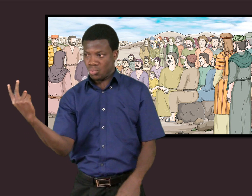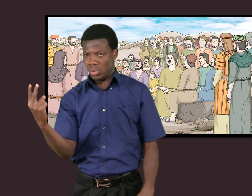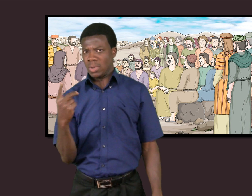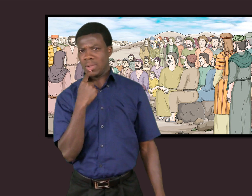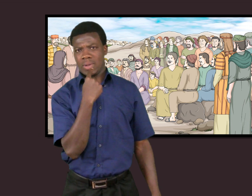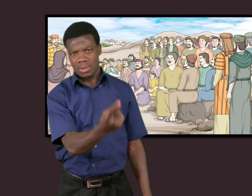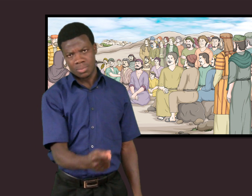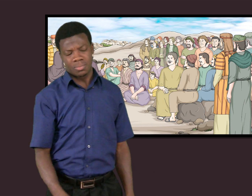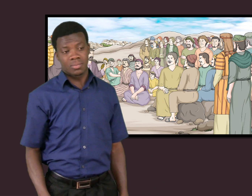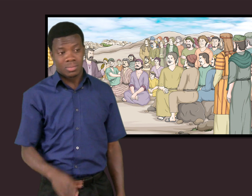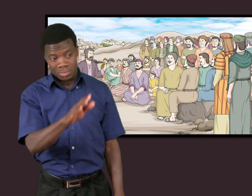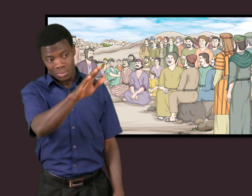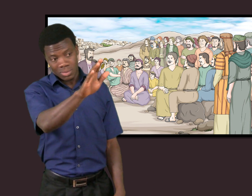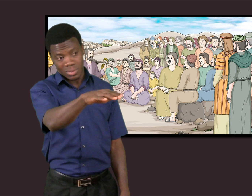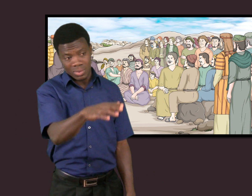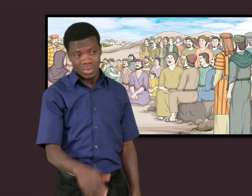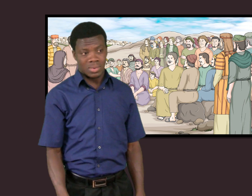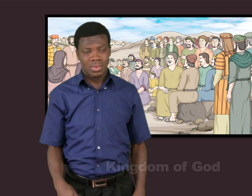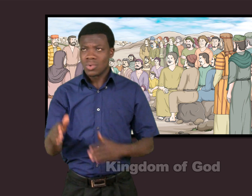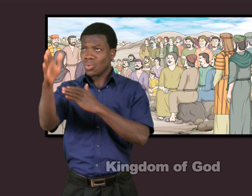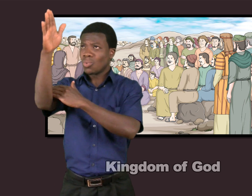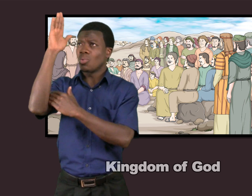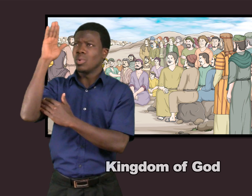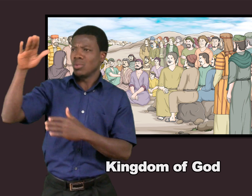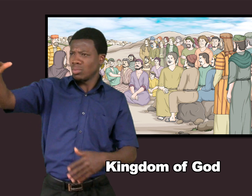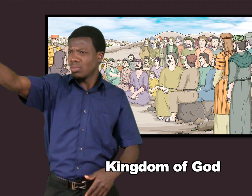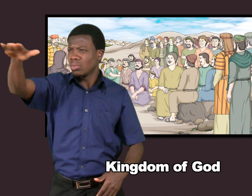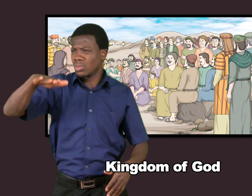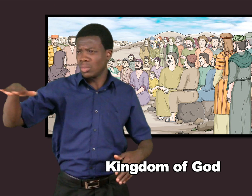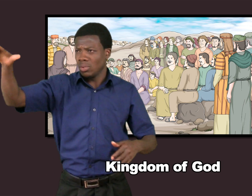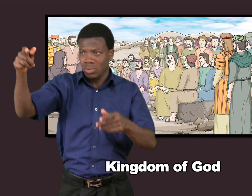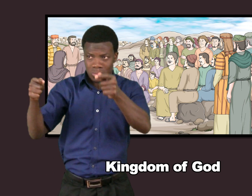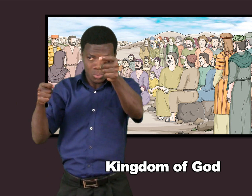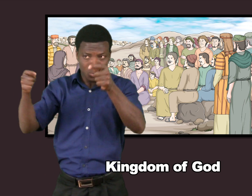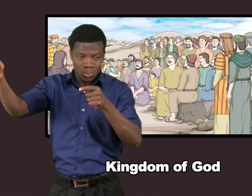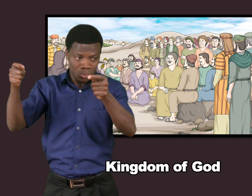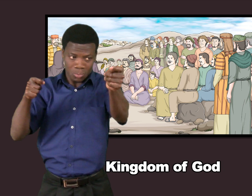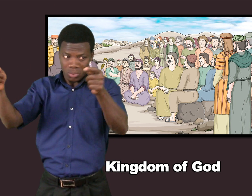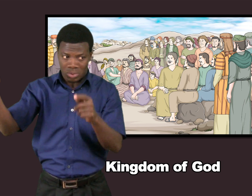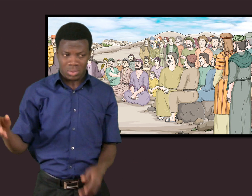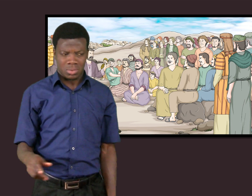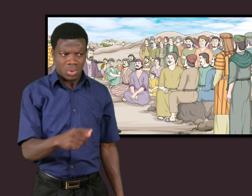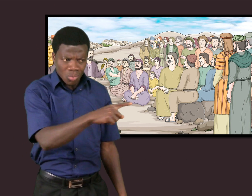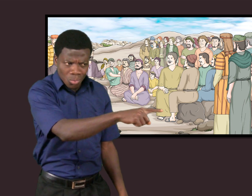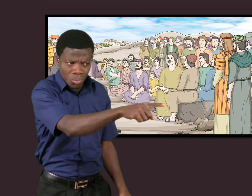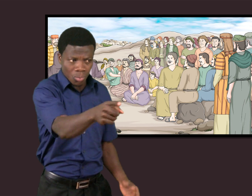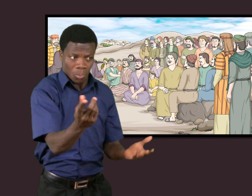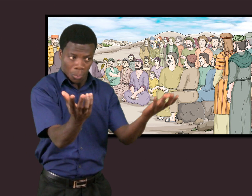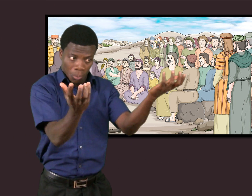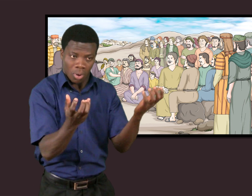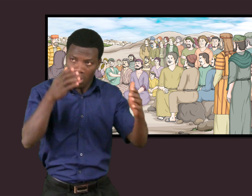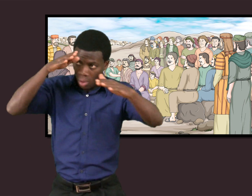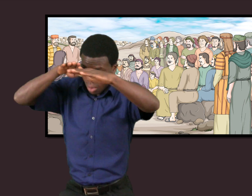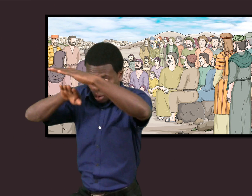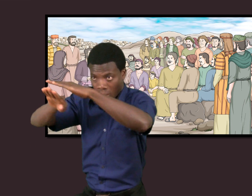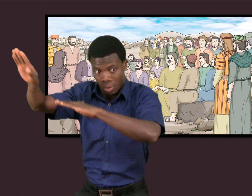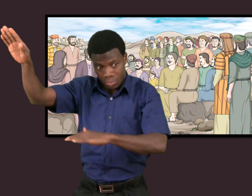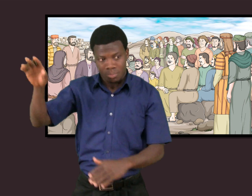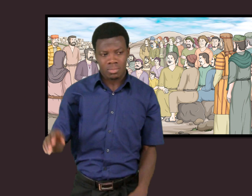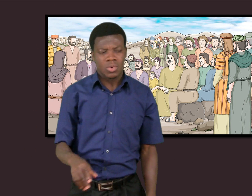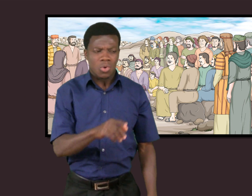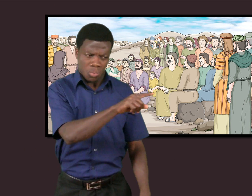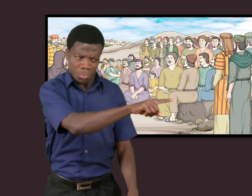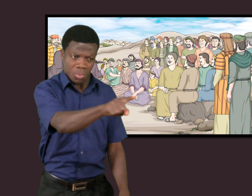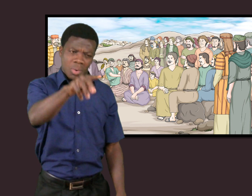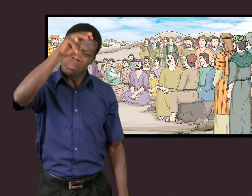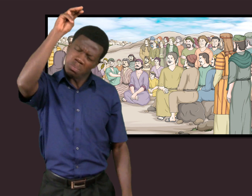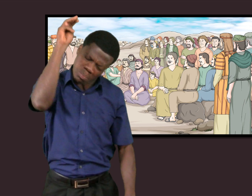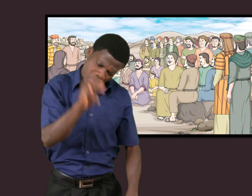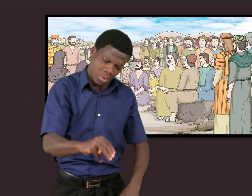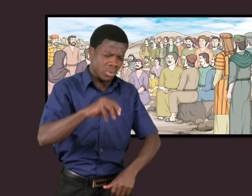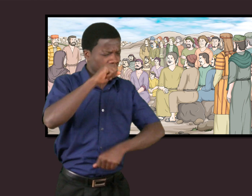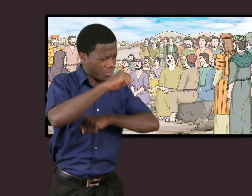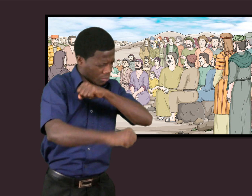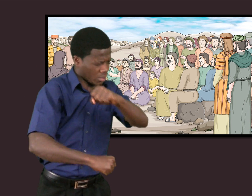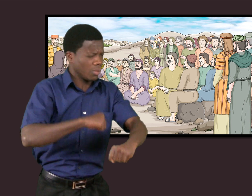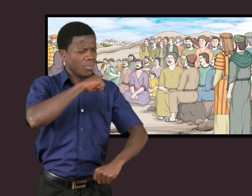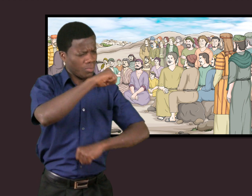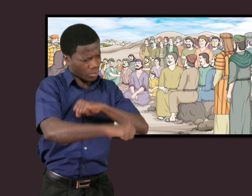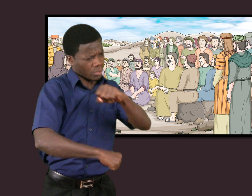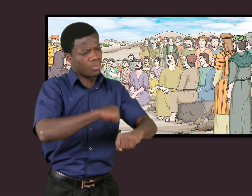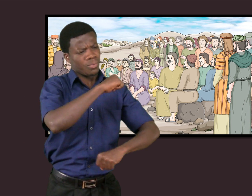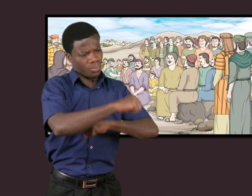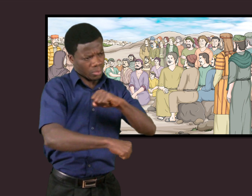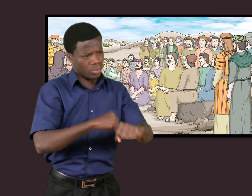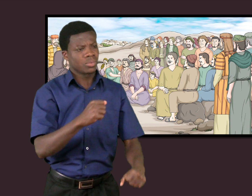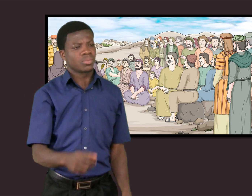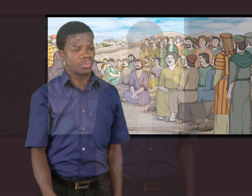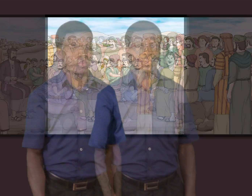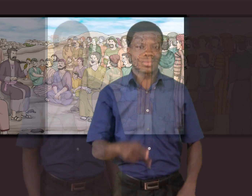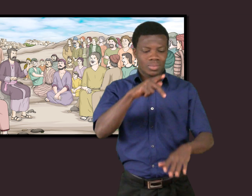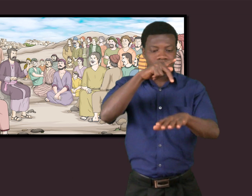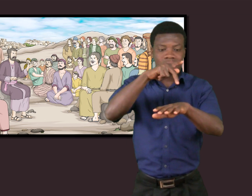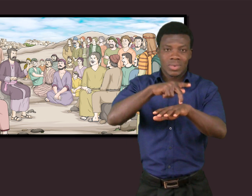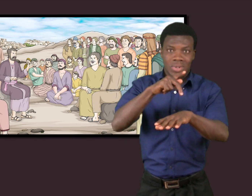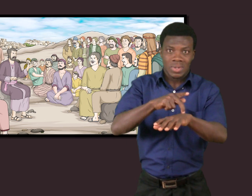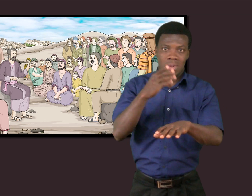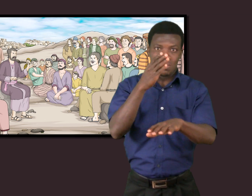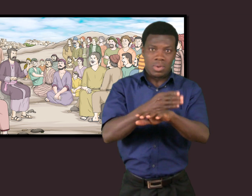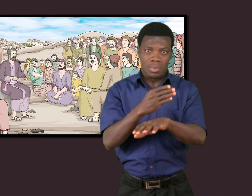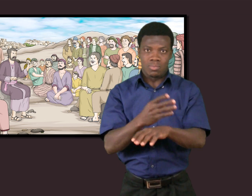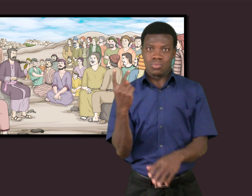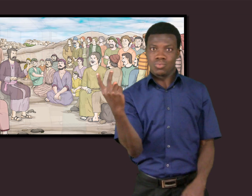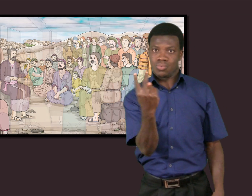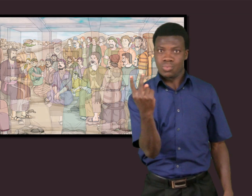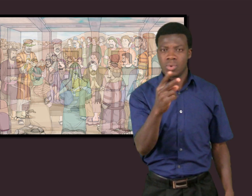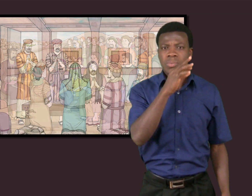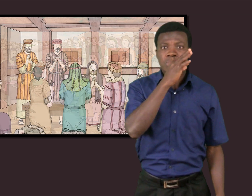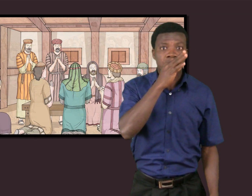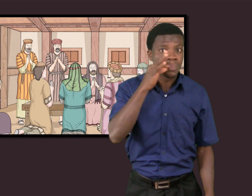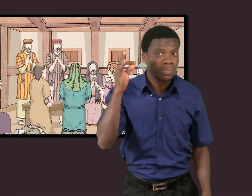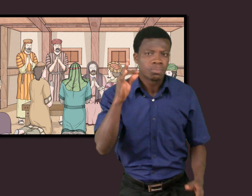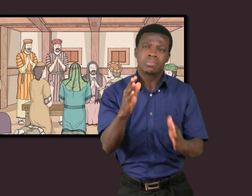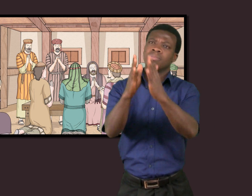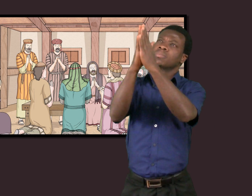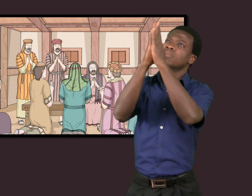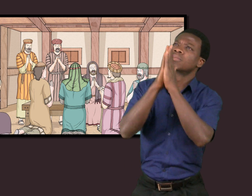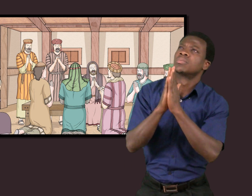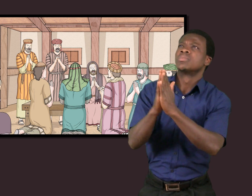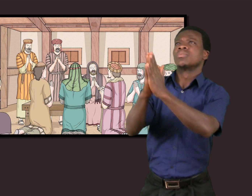“We must endure many hardships to enter the kingdom of God,” they said.